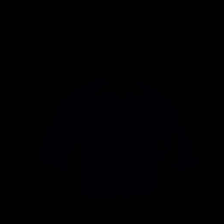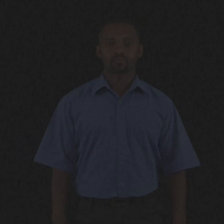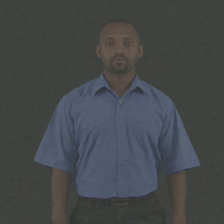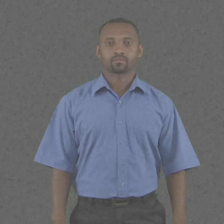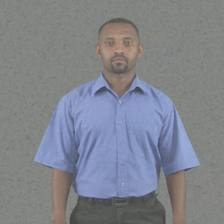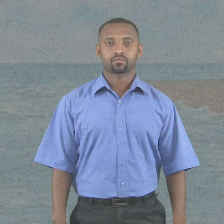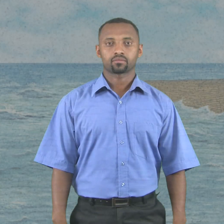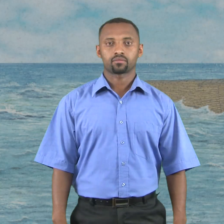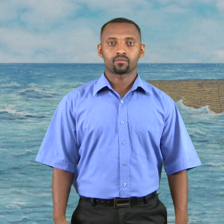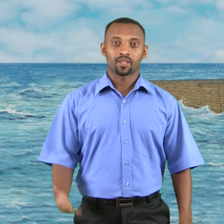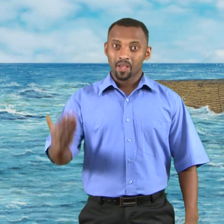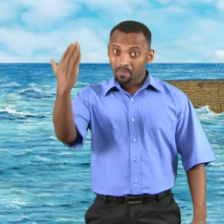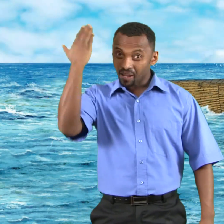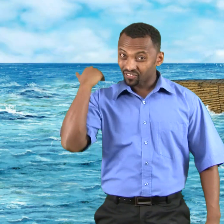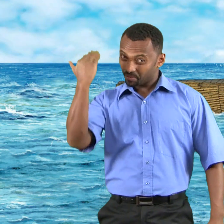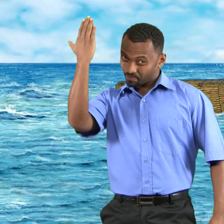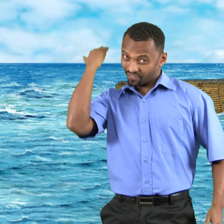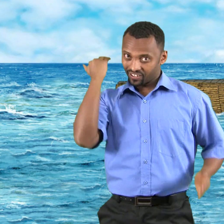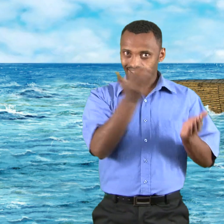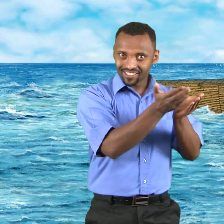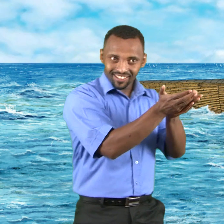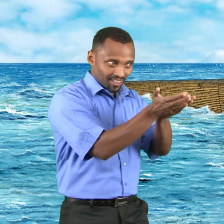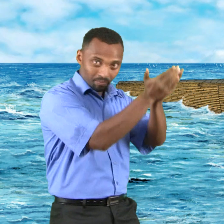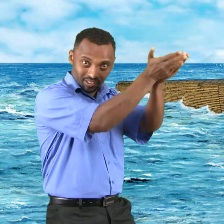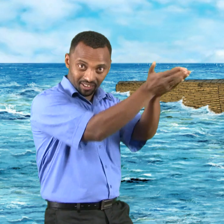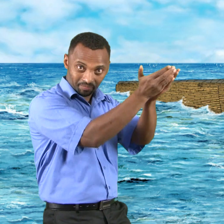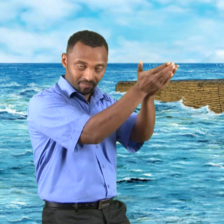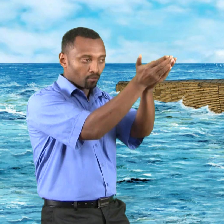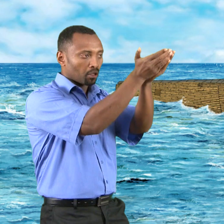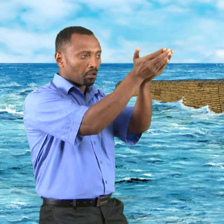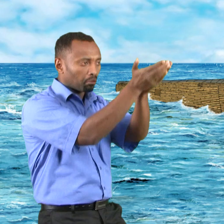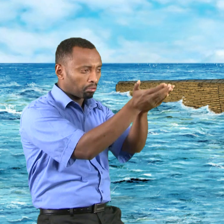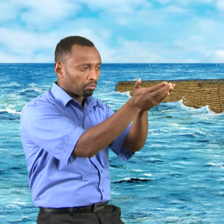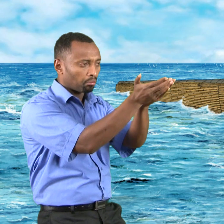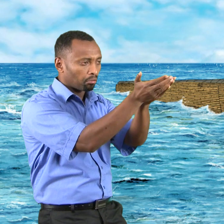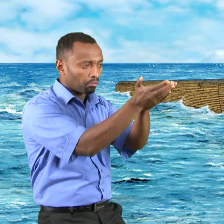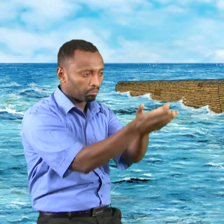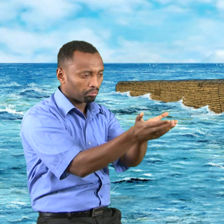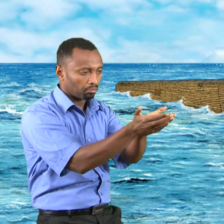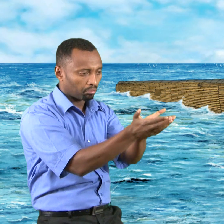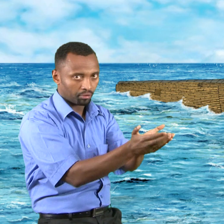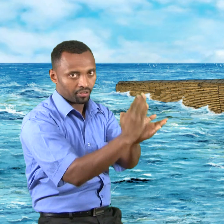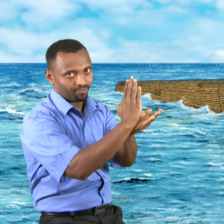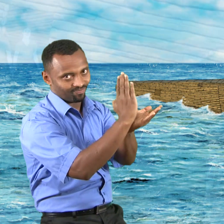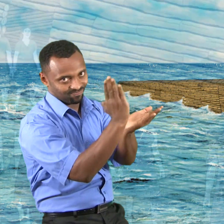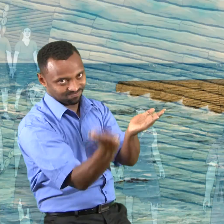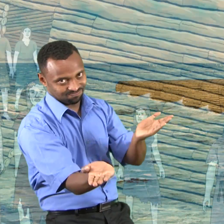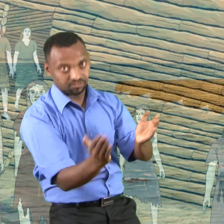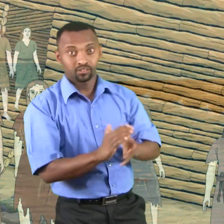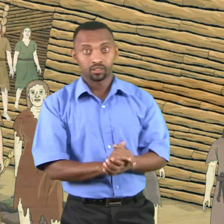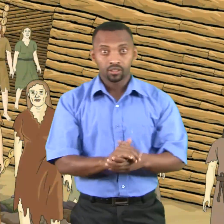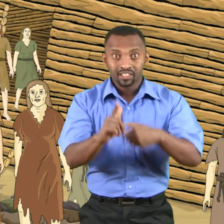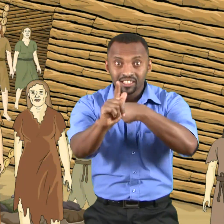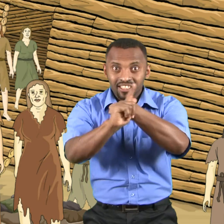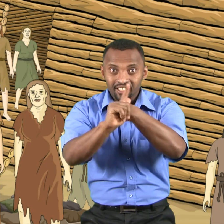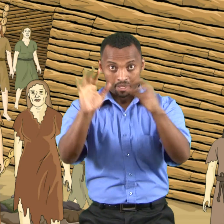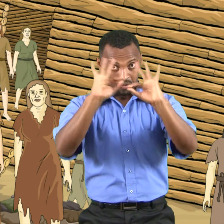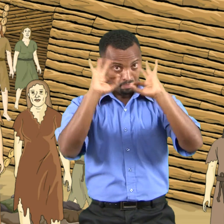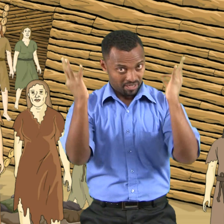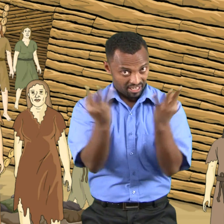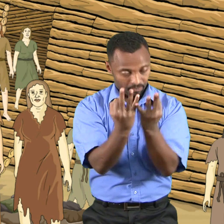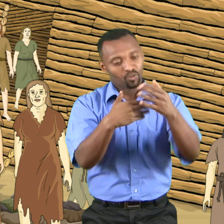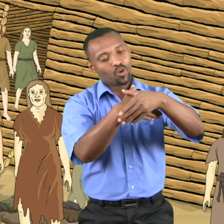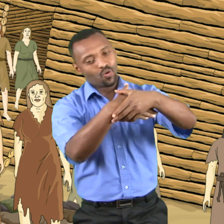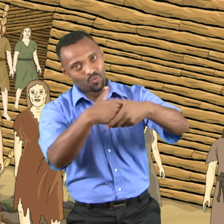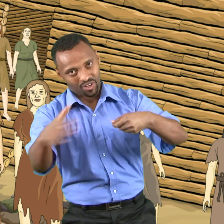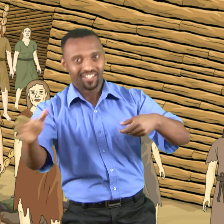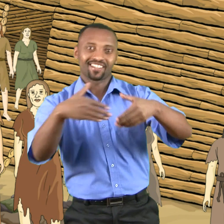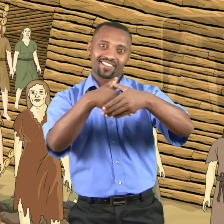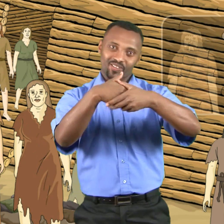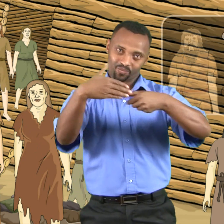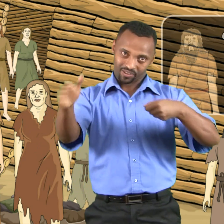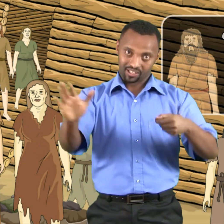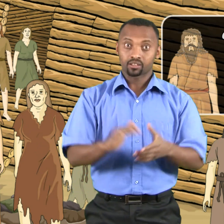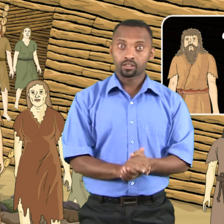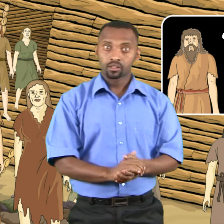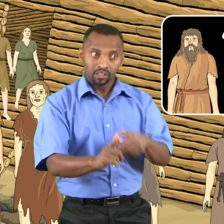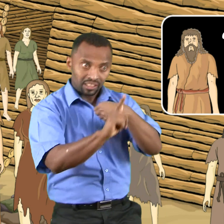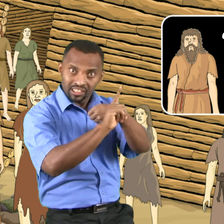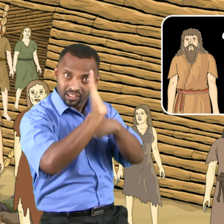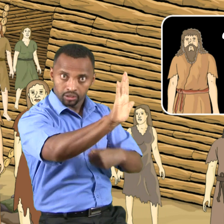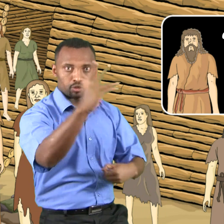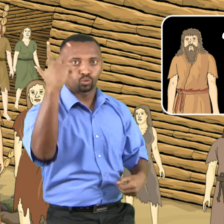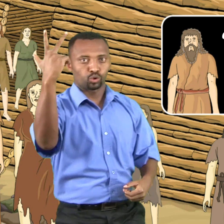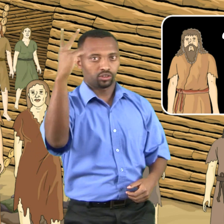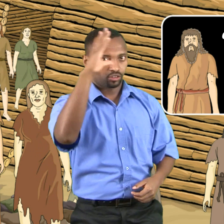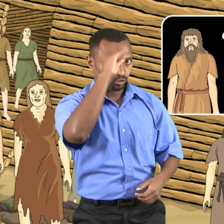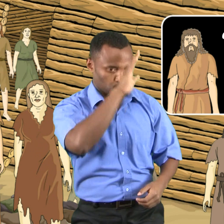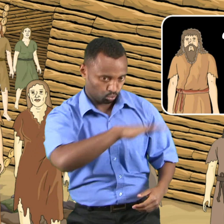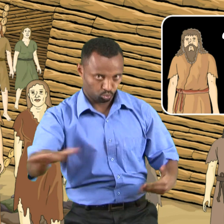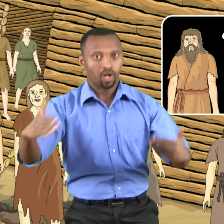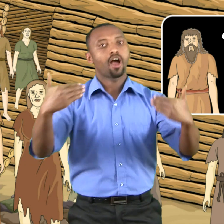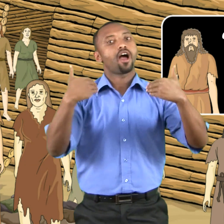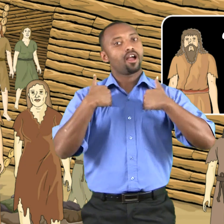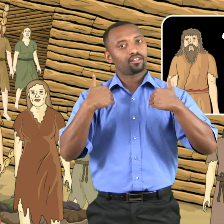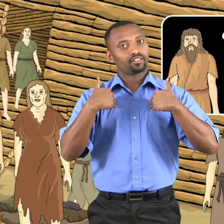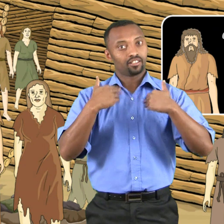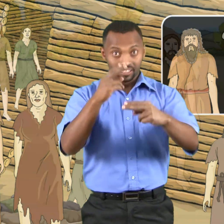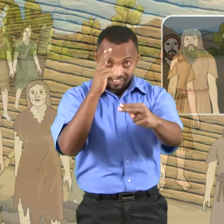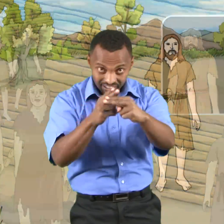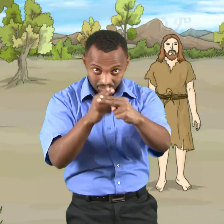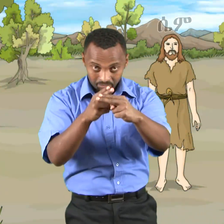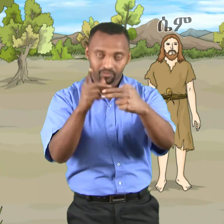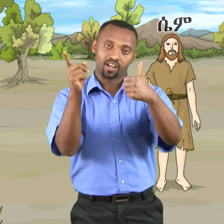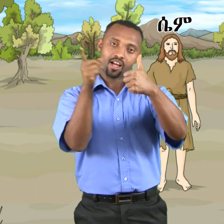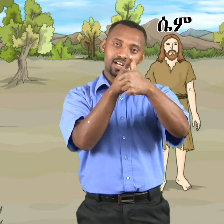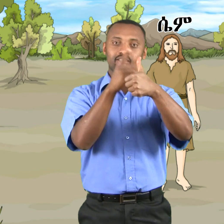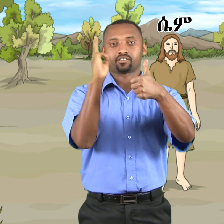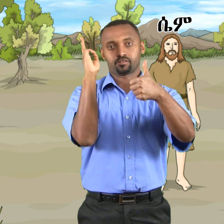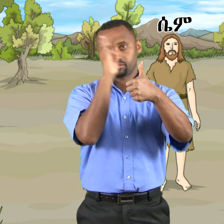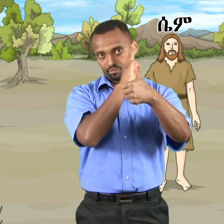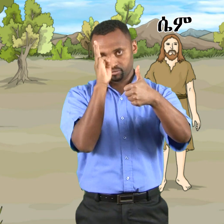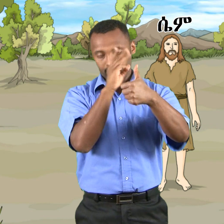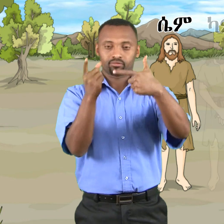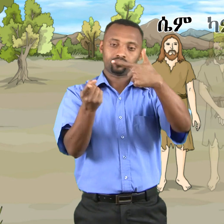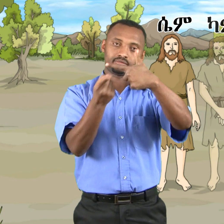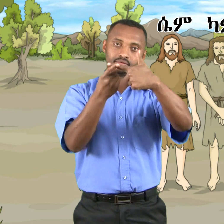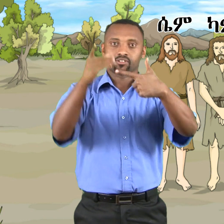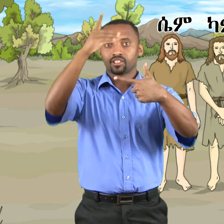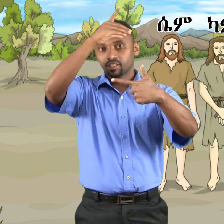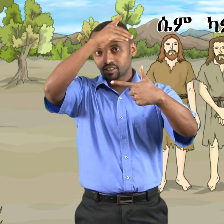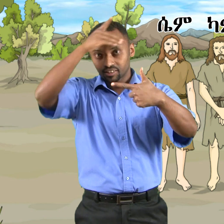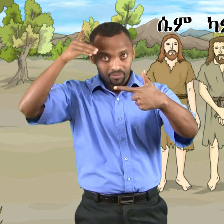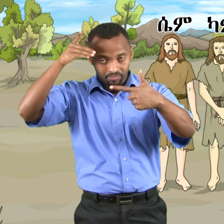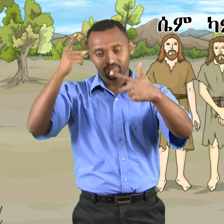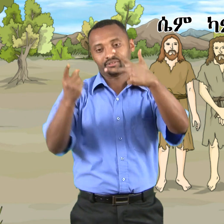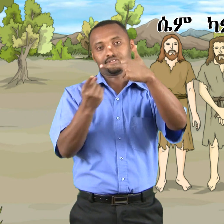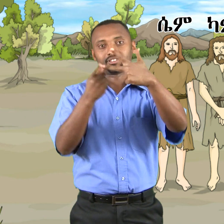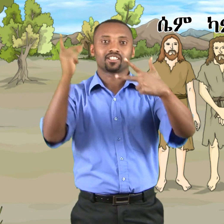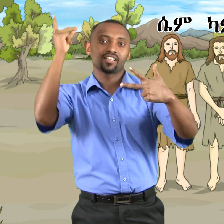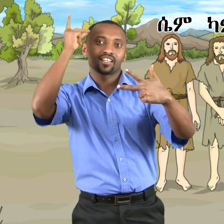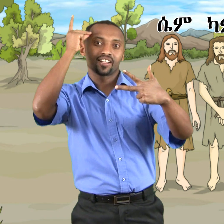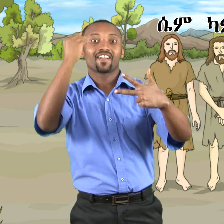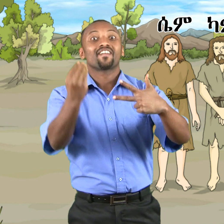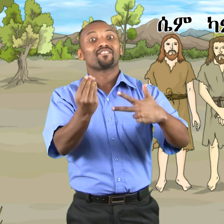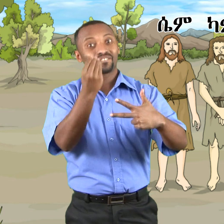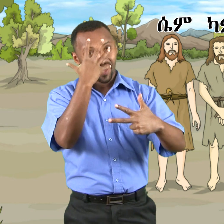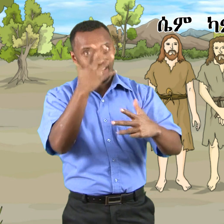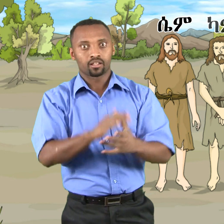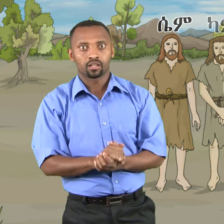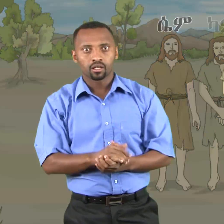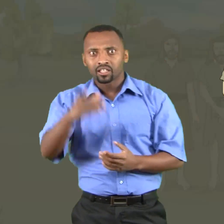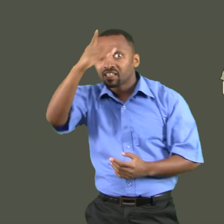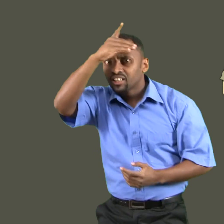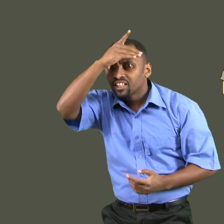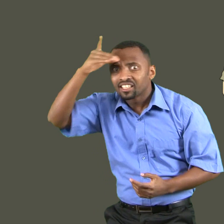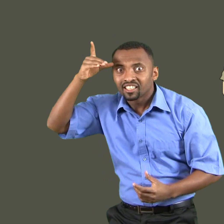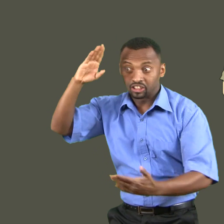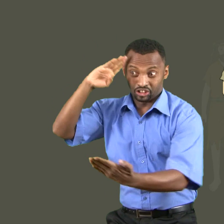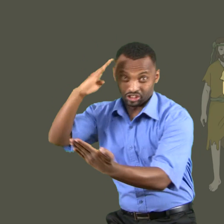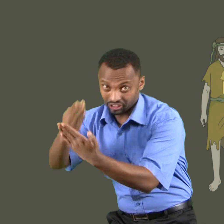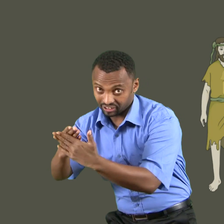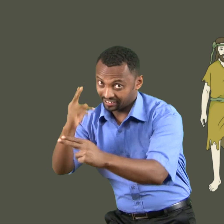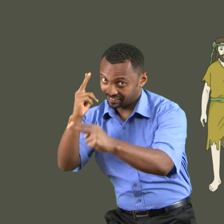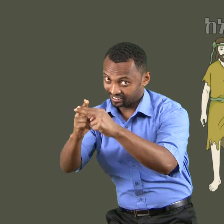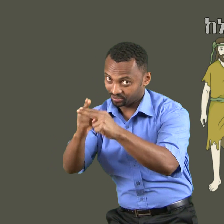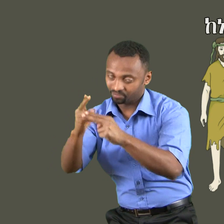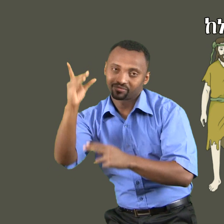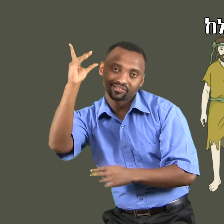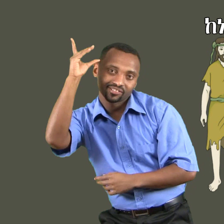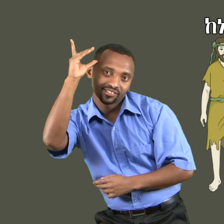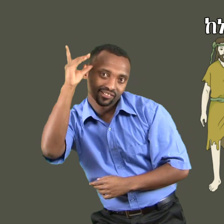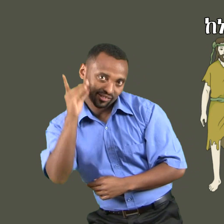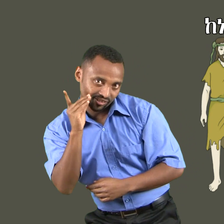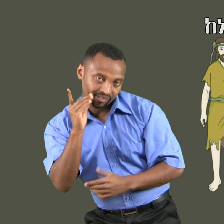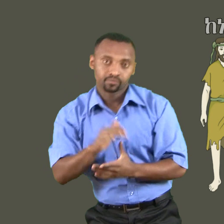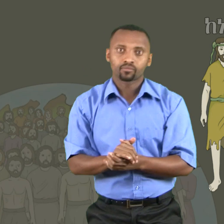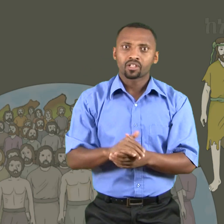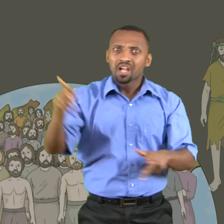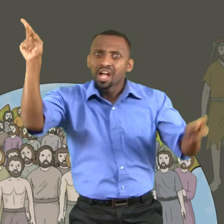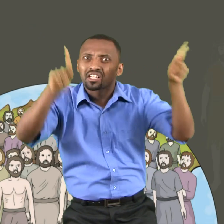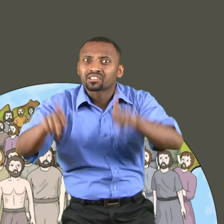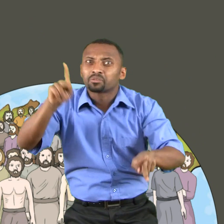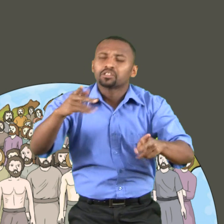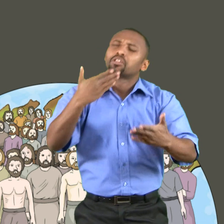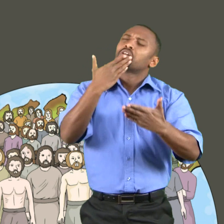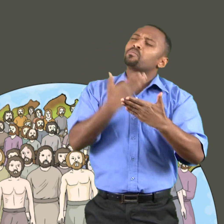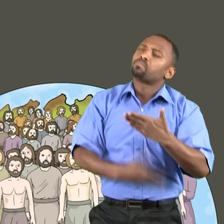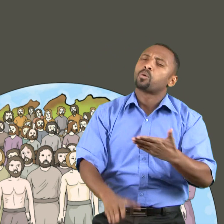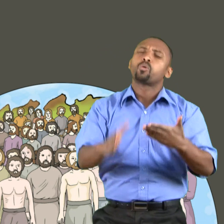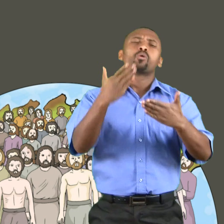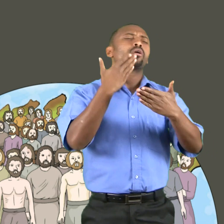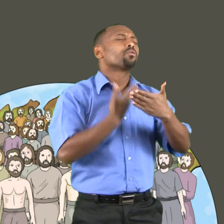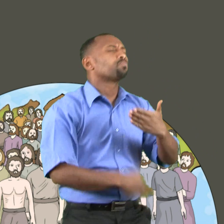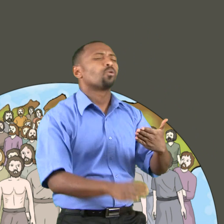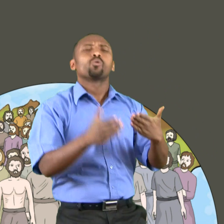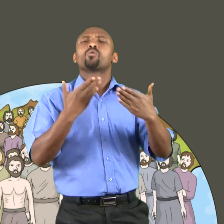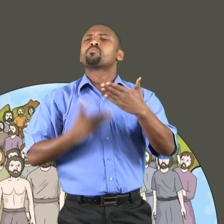The sons of Noah who came out of the ark were Shem, Ham, and Japheth. And Ham was the father of Canaan.